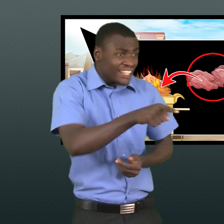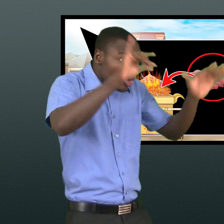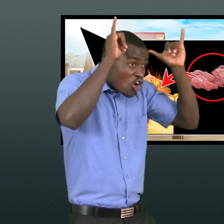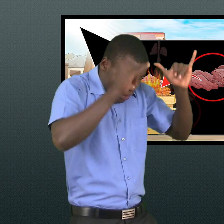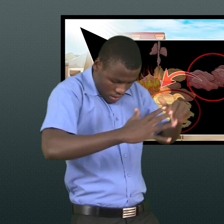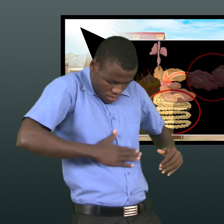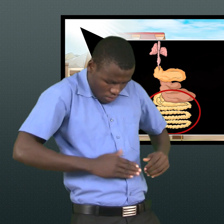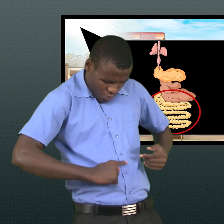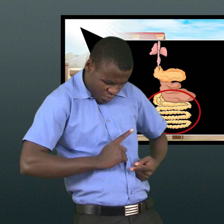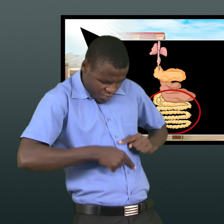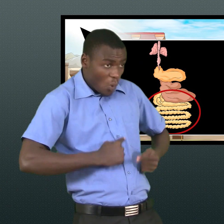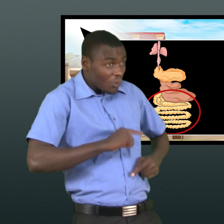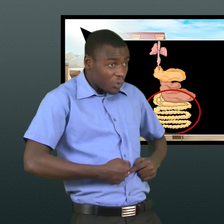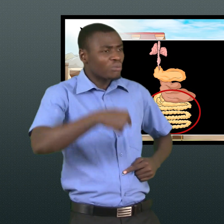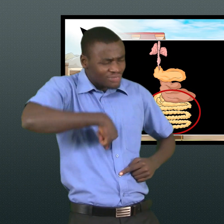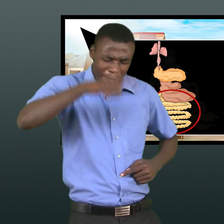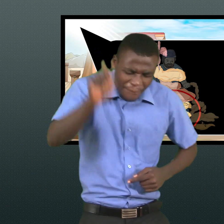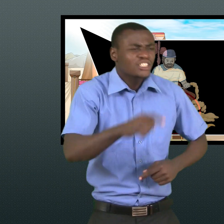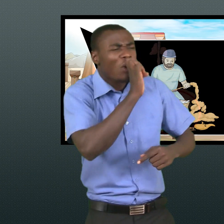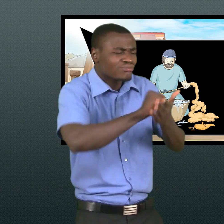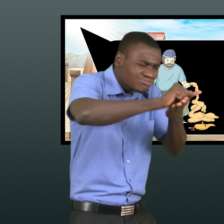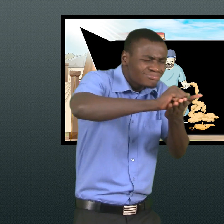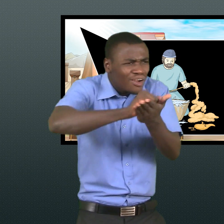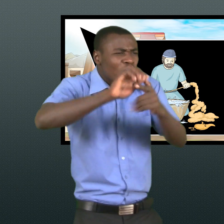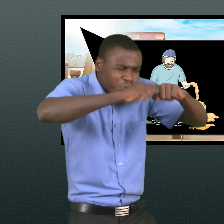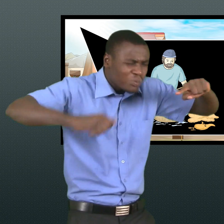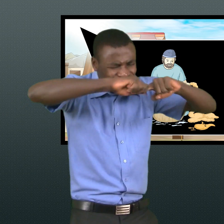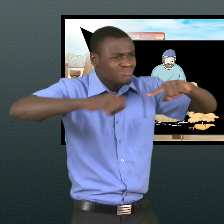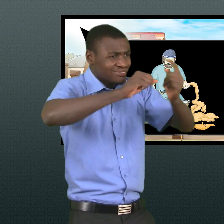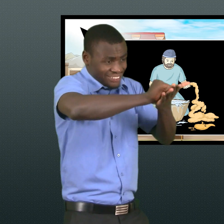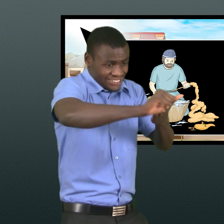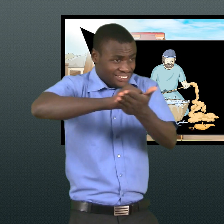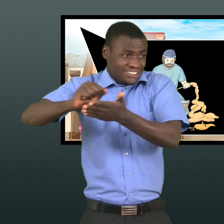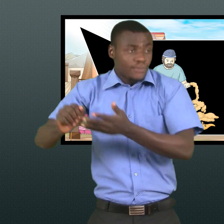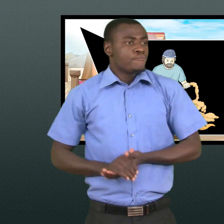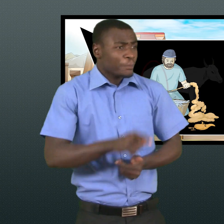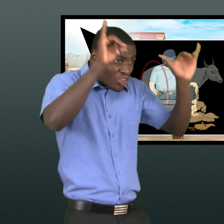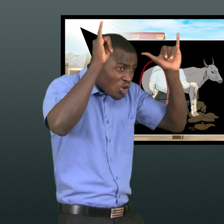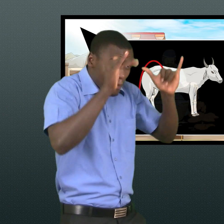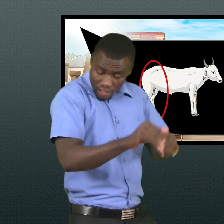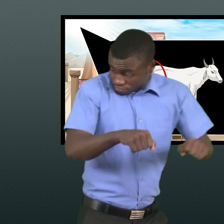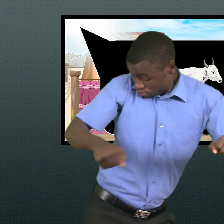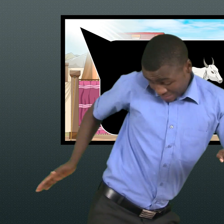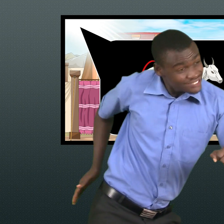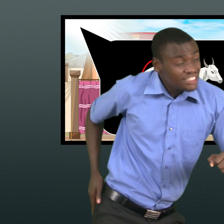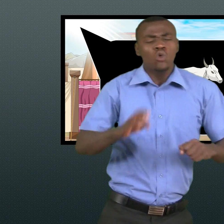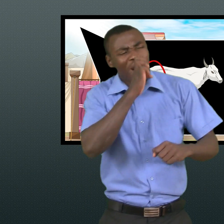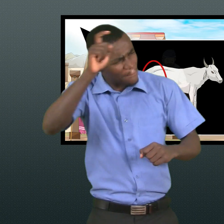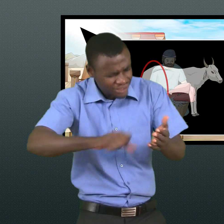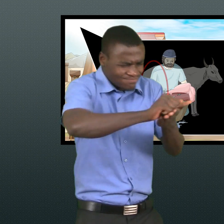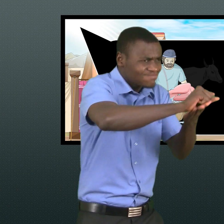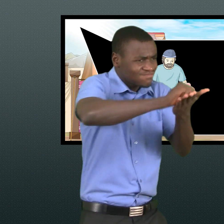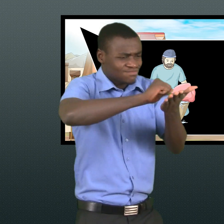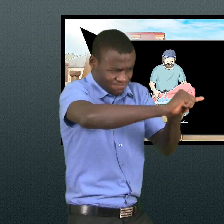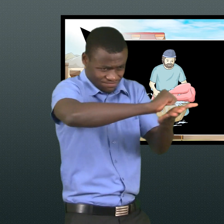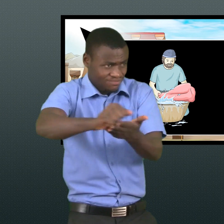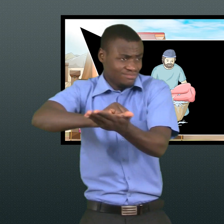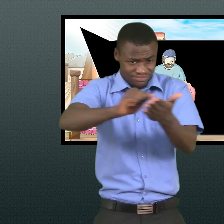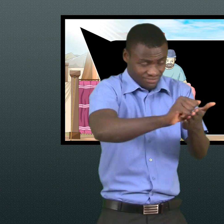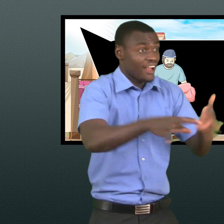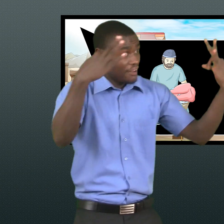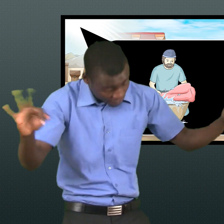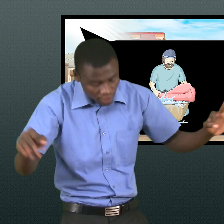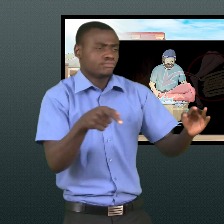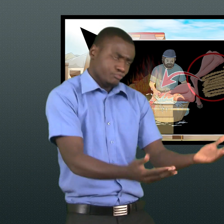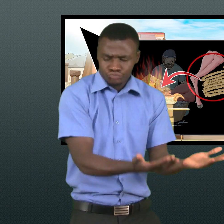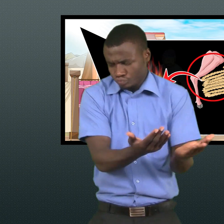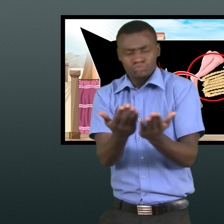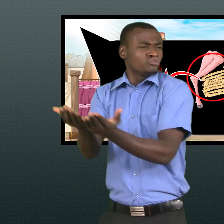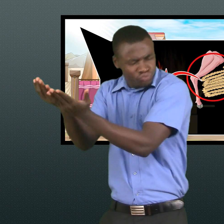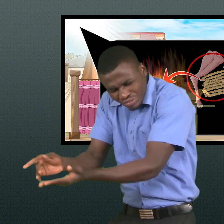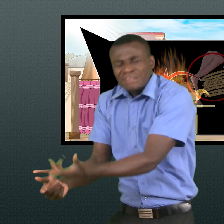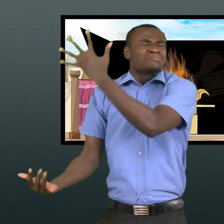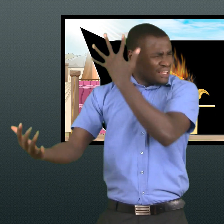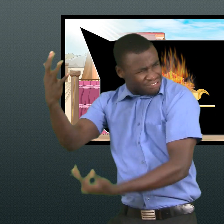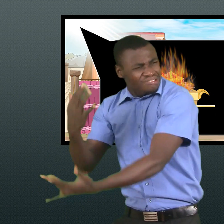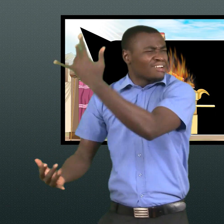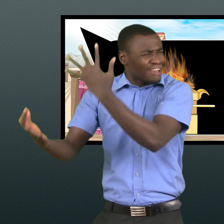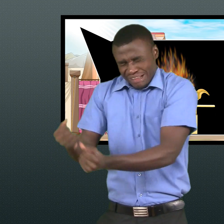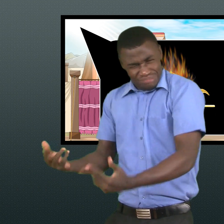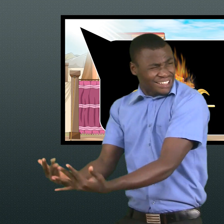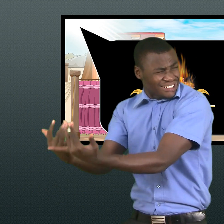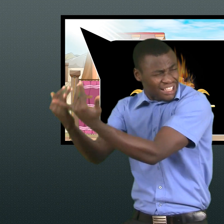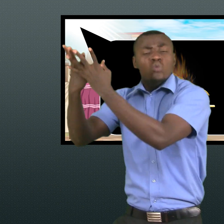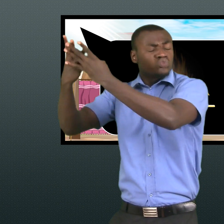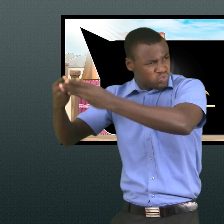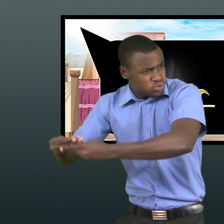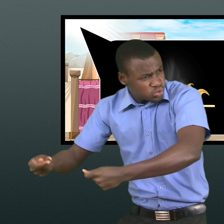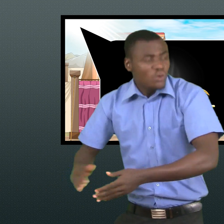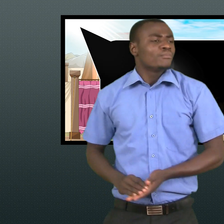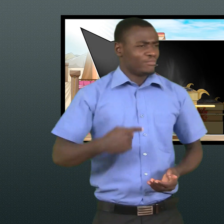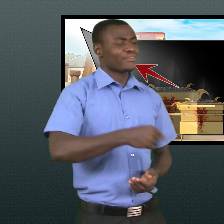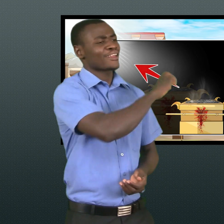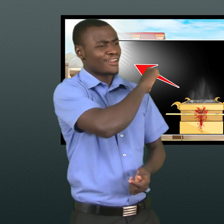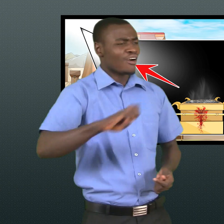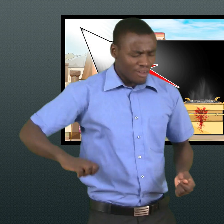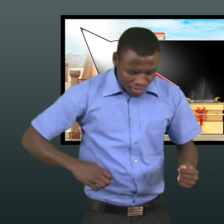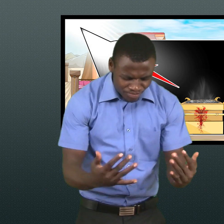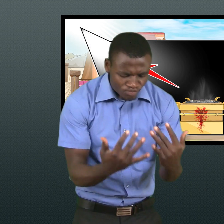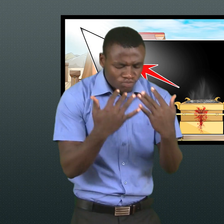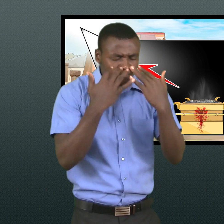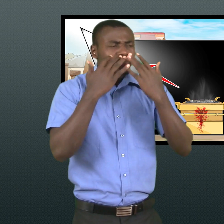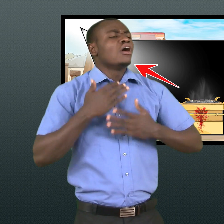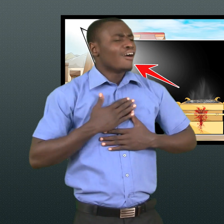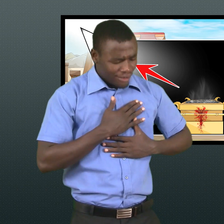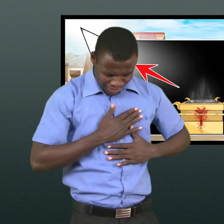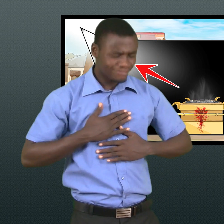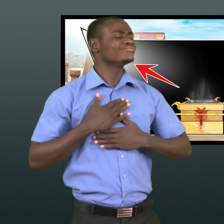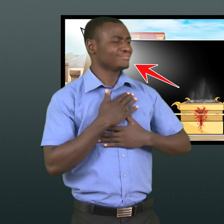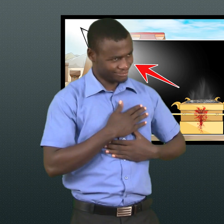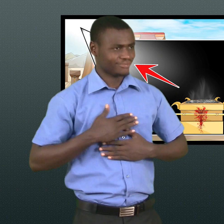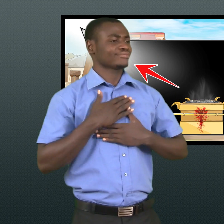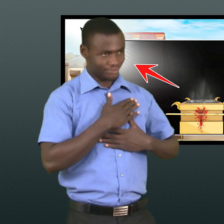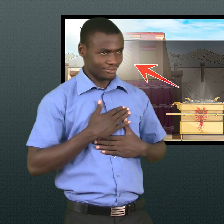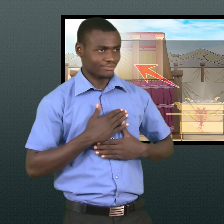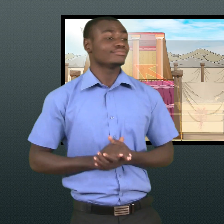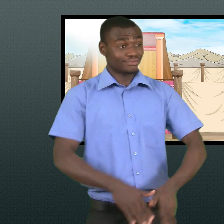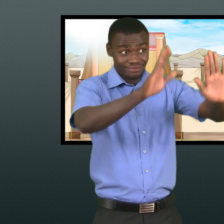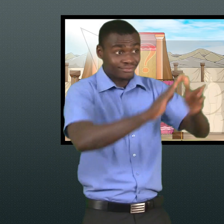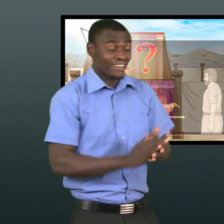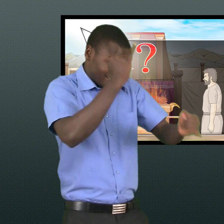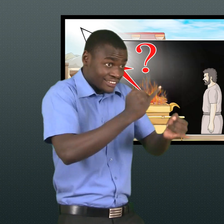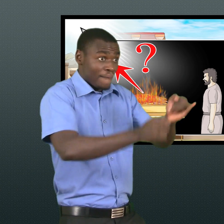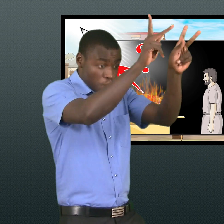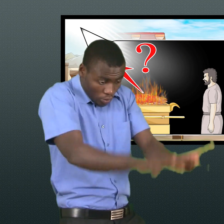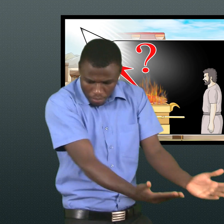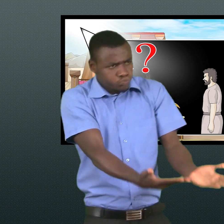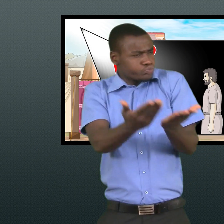The entrails and legs must be washed with water, and the priest shall burn all of it on the altar as a burnt offering, an offering made by fire, a pleasing aroma to the LORD.